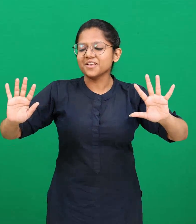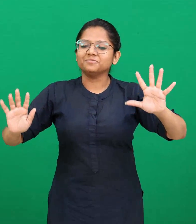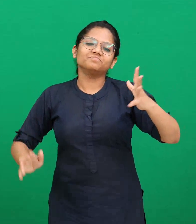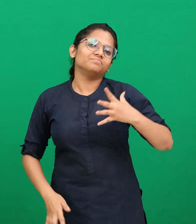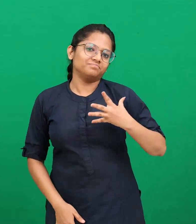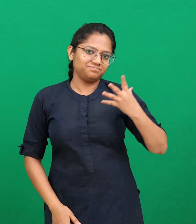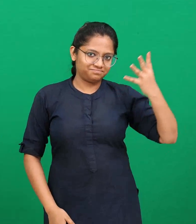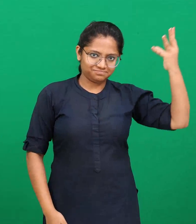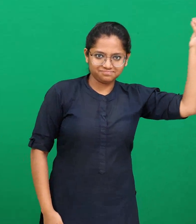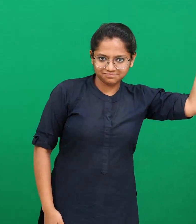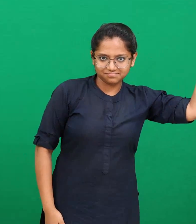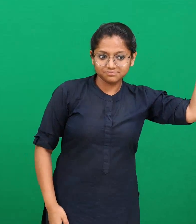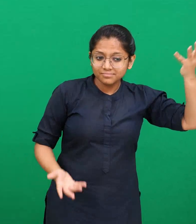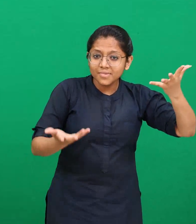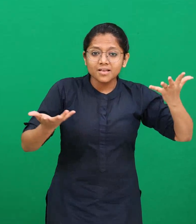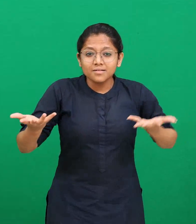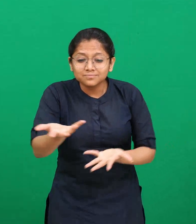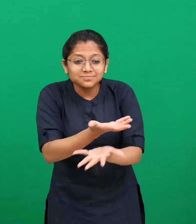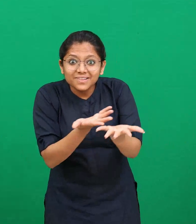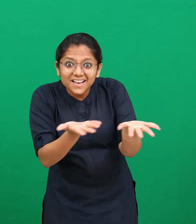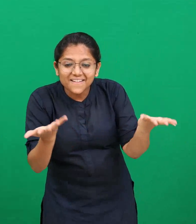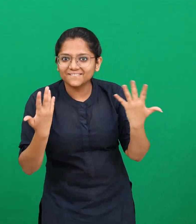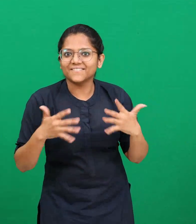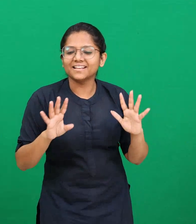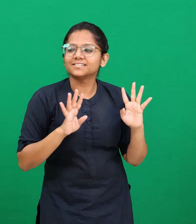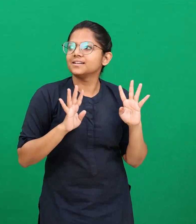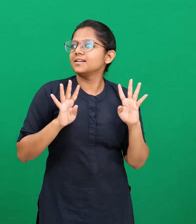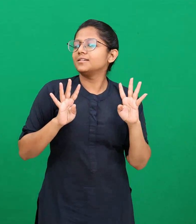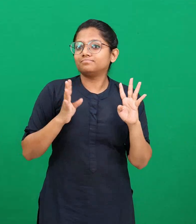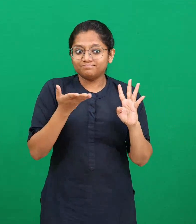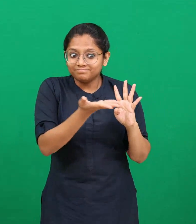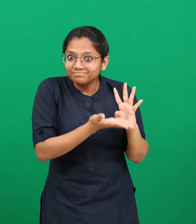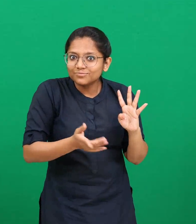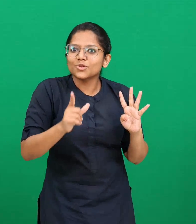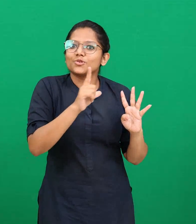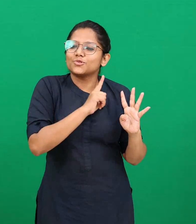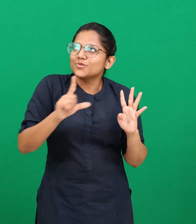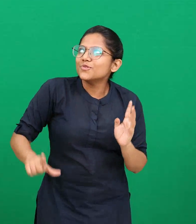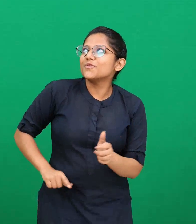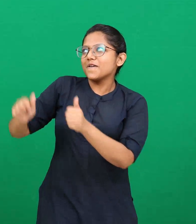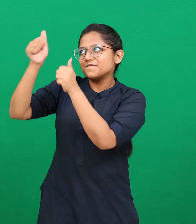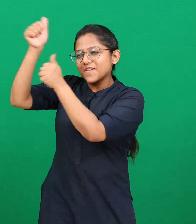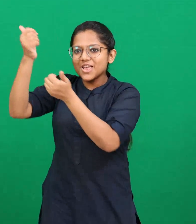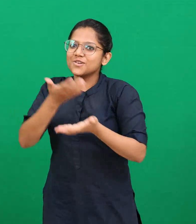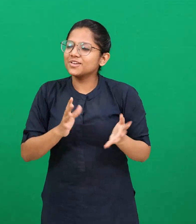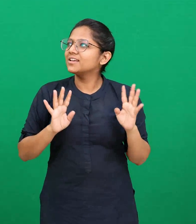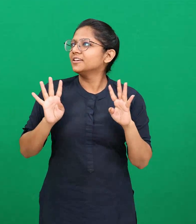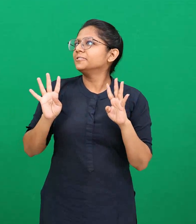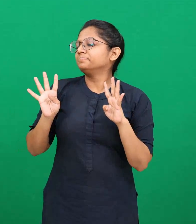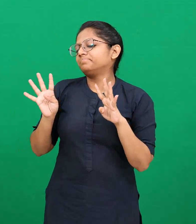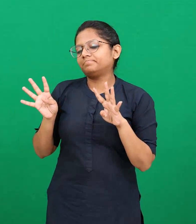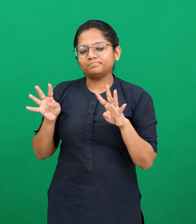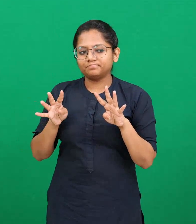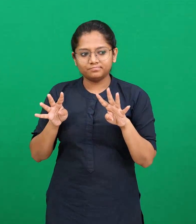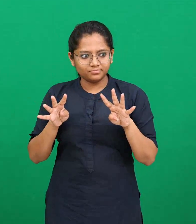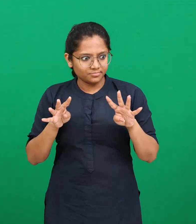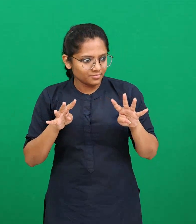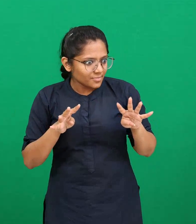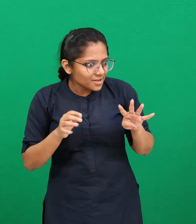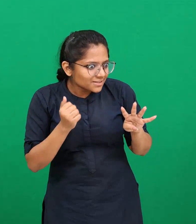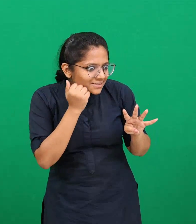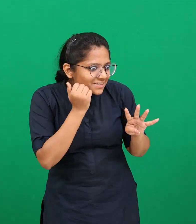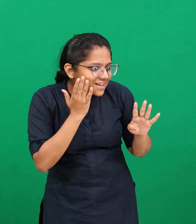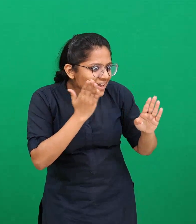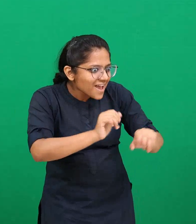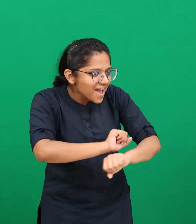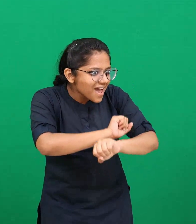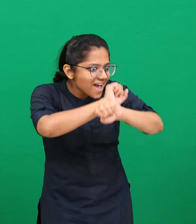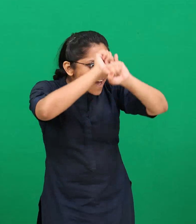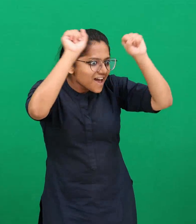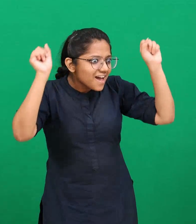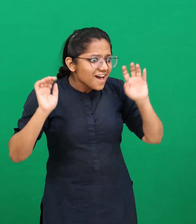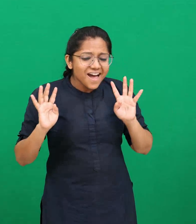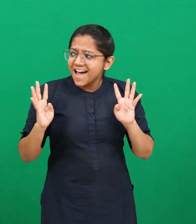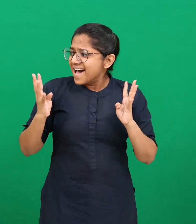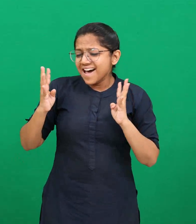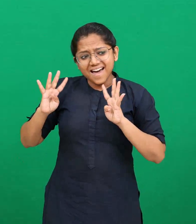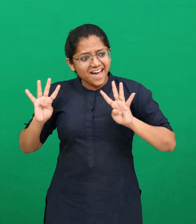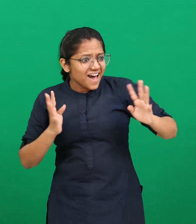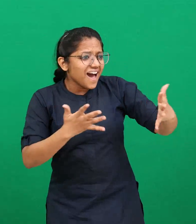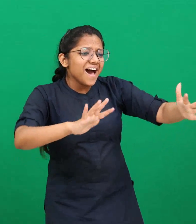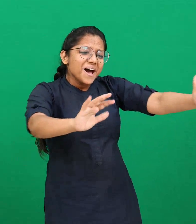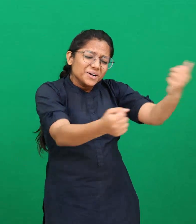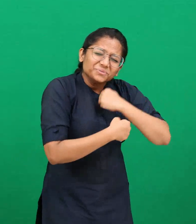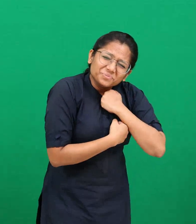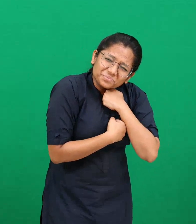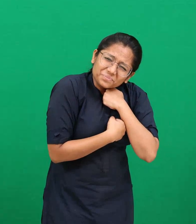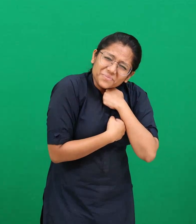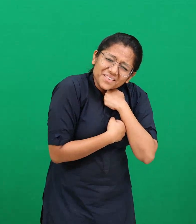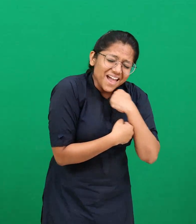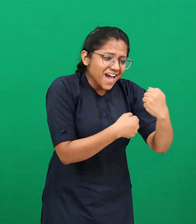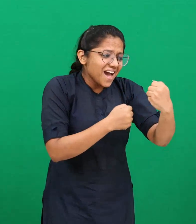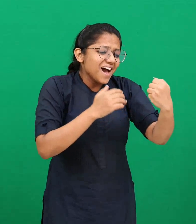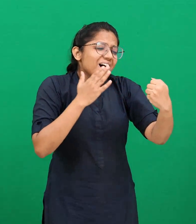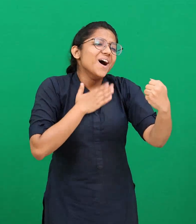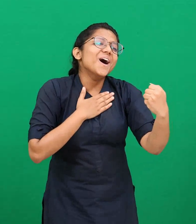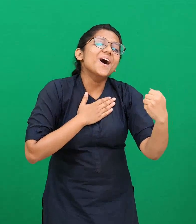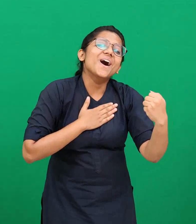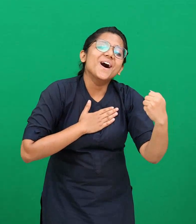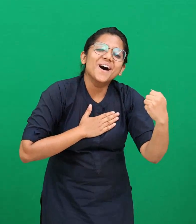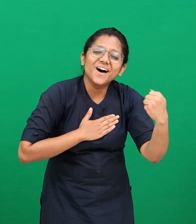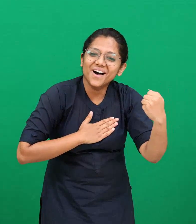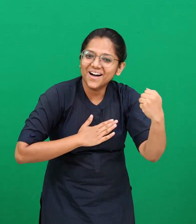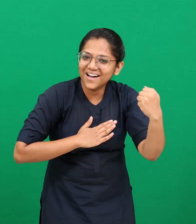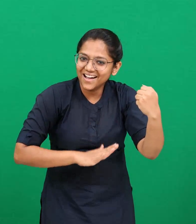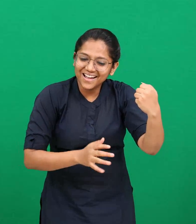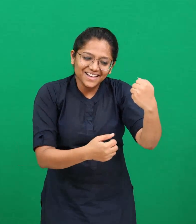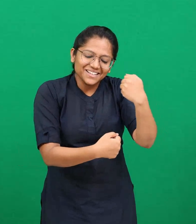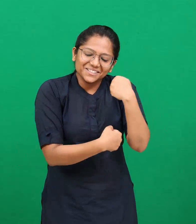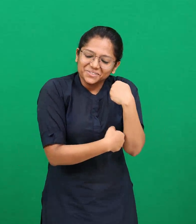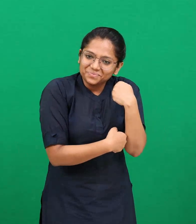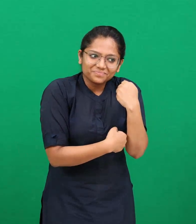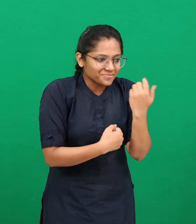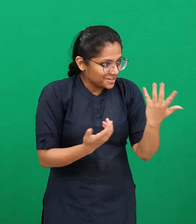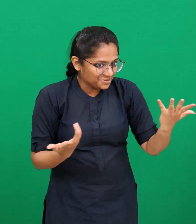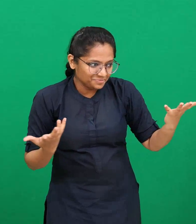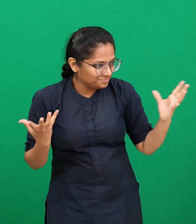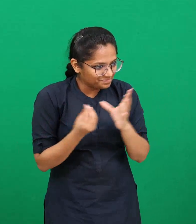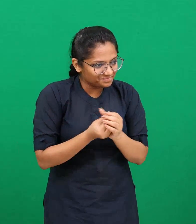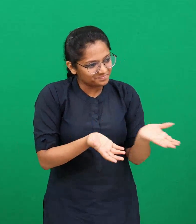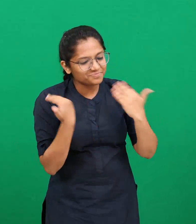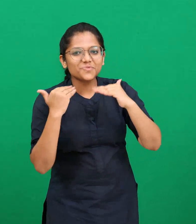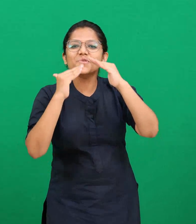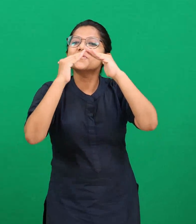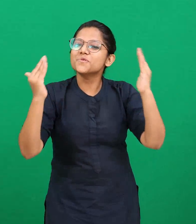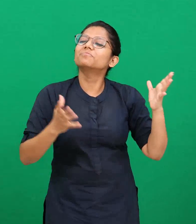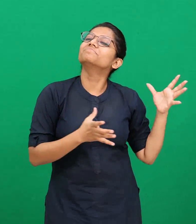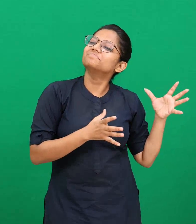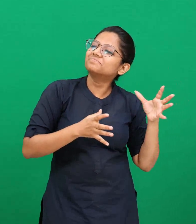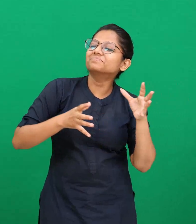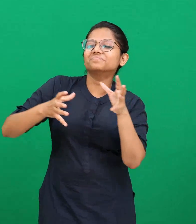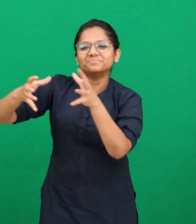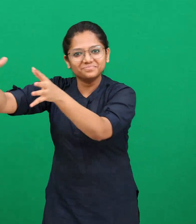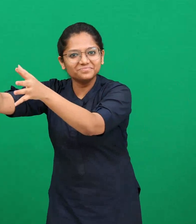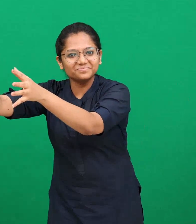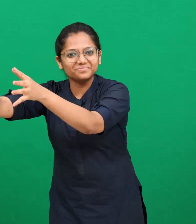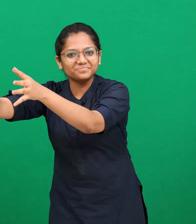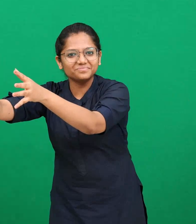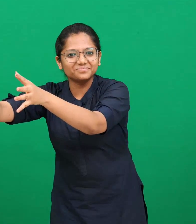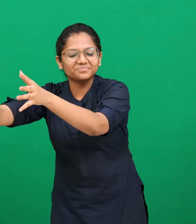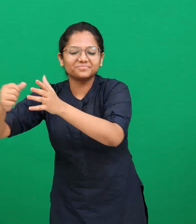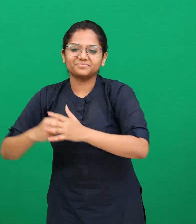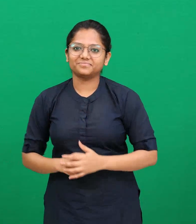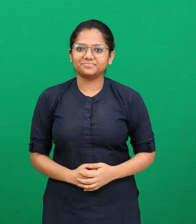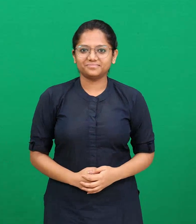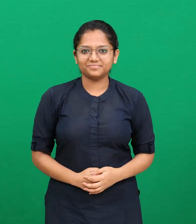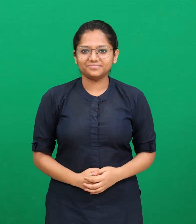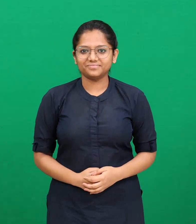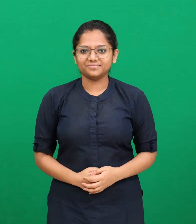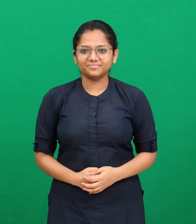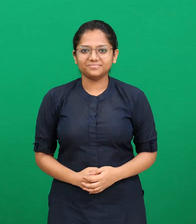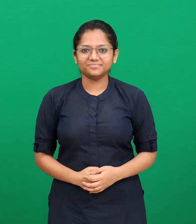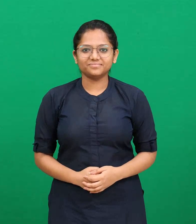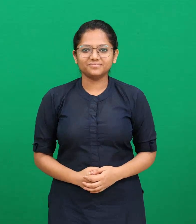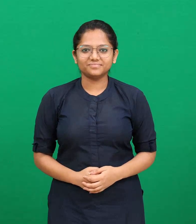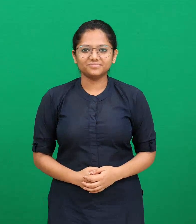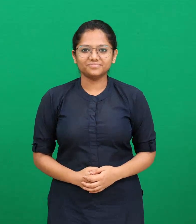And the people were greatly relieved to take the boy home alive.